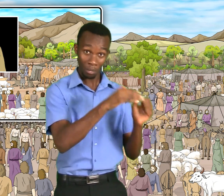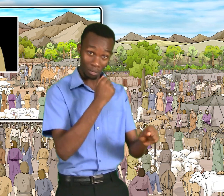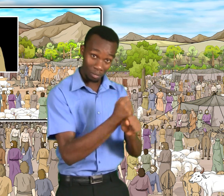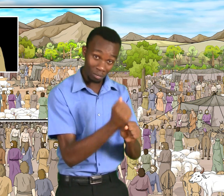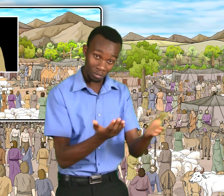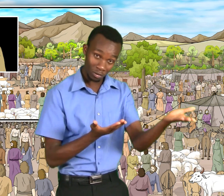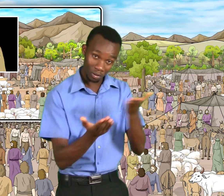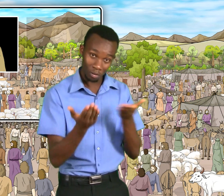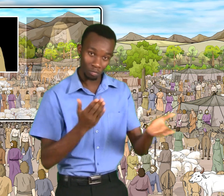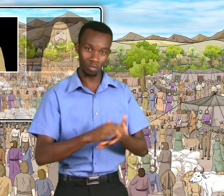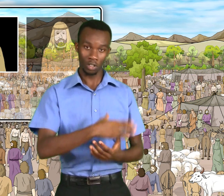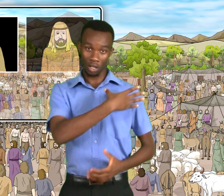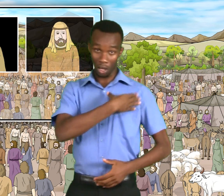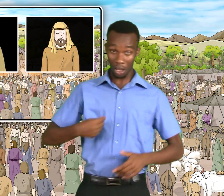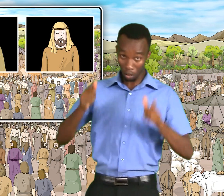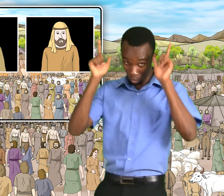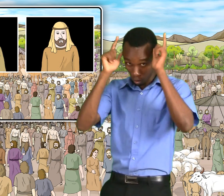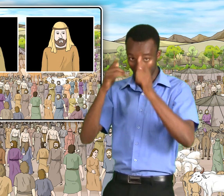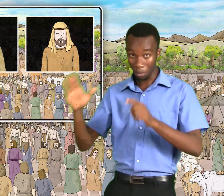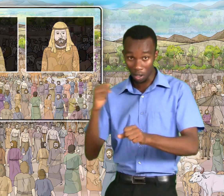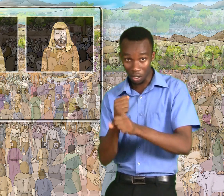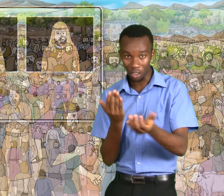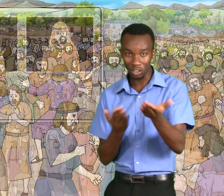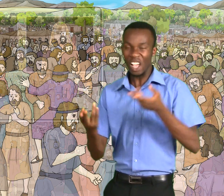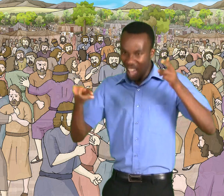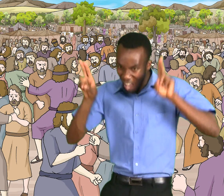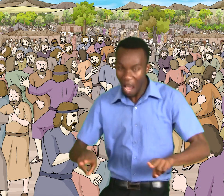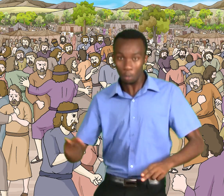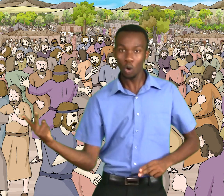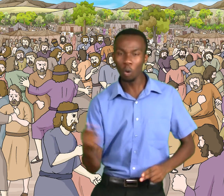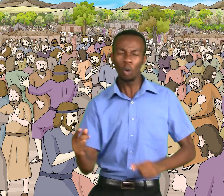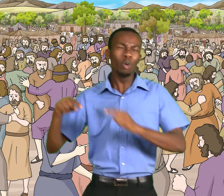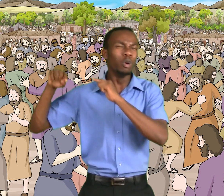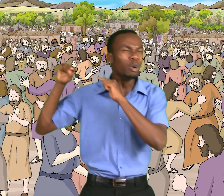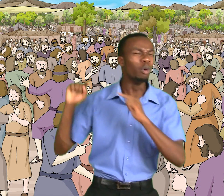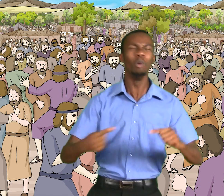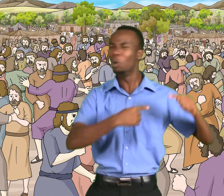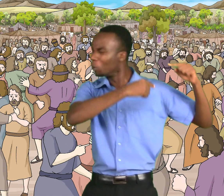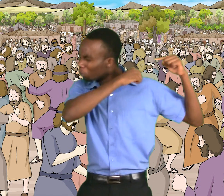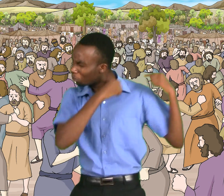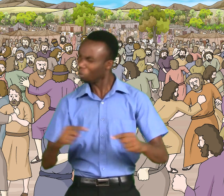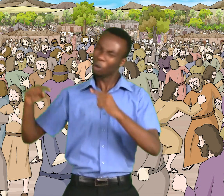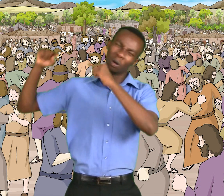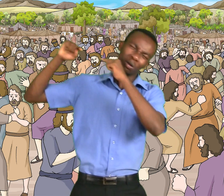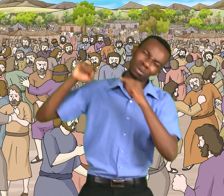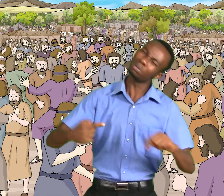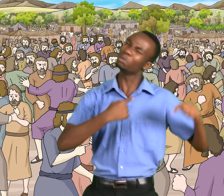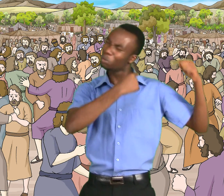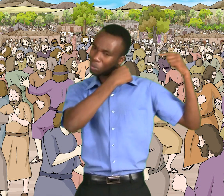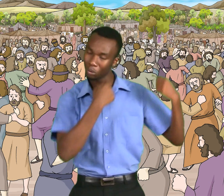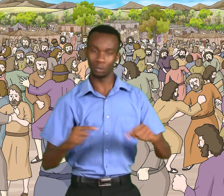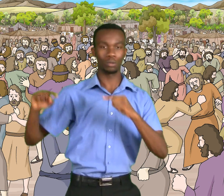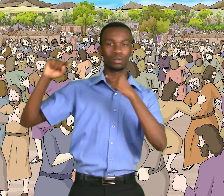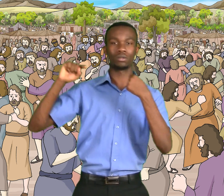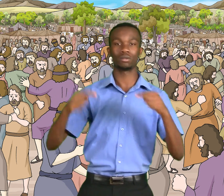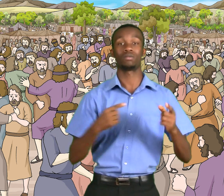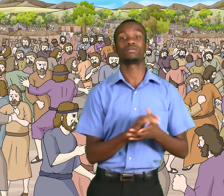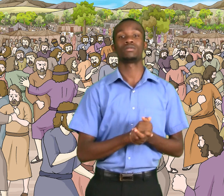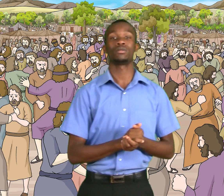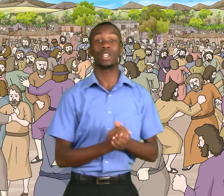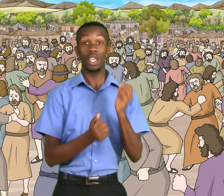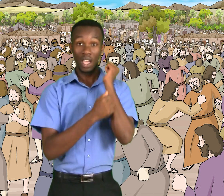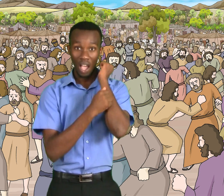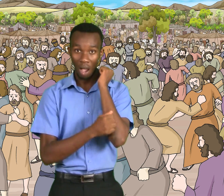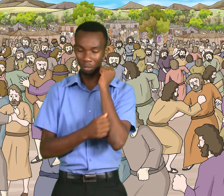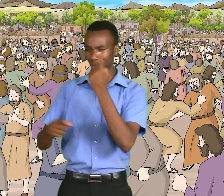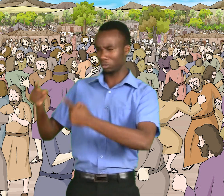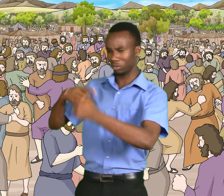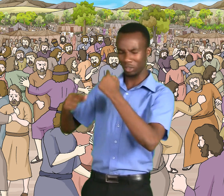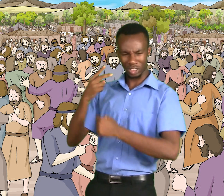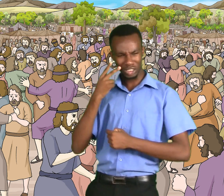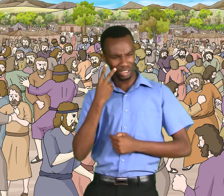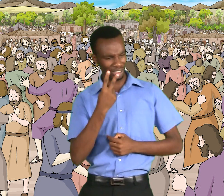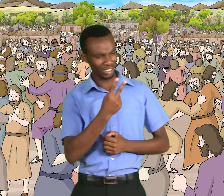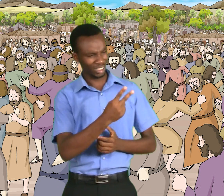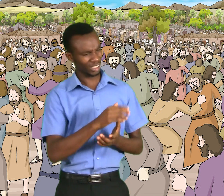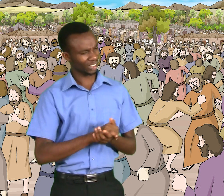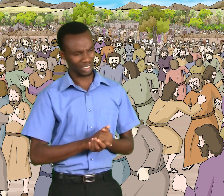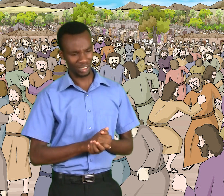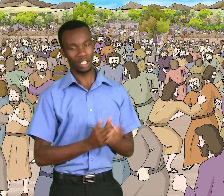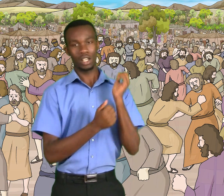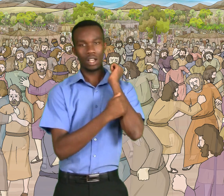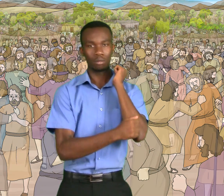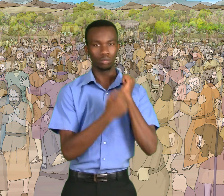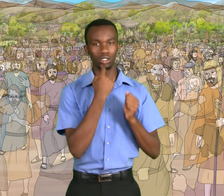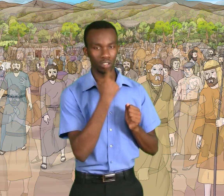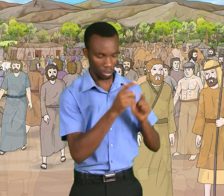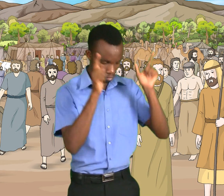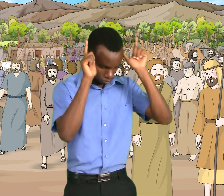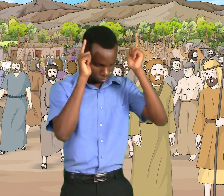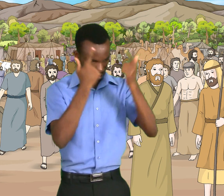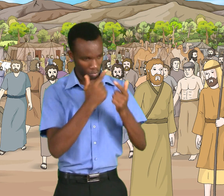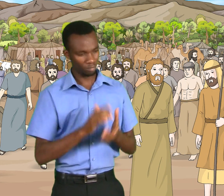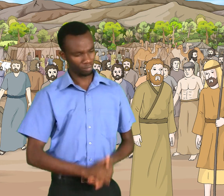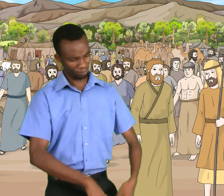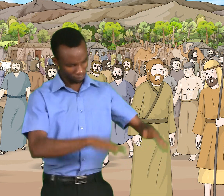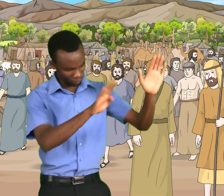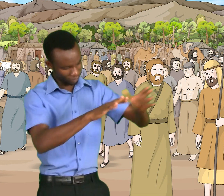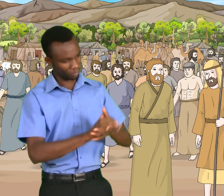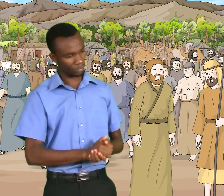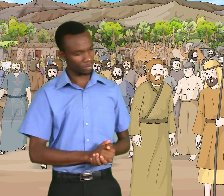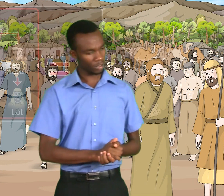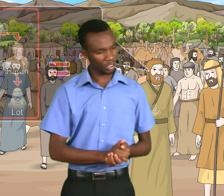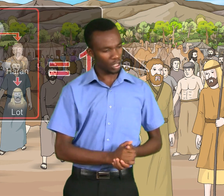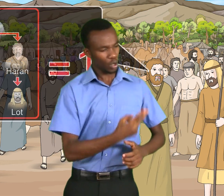And there was discord between the herdsmen of Abram and the herdsmen of Lot. At that time the Canaanites and the Perizzites were also living in the land.